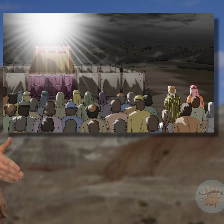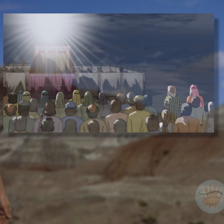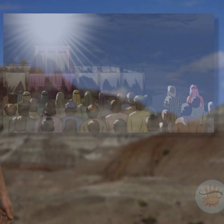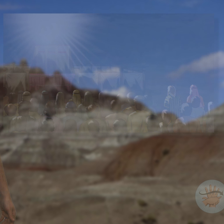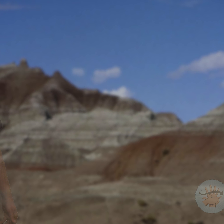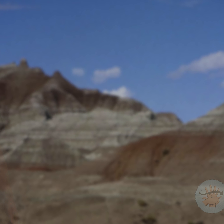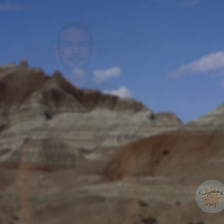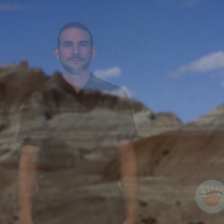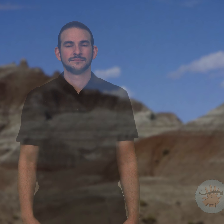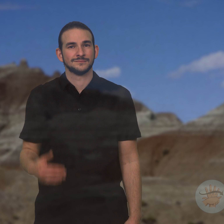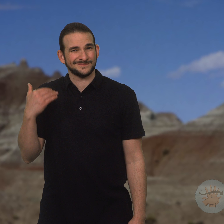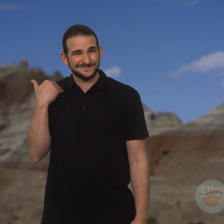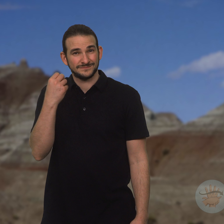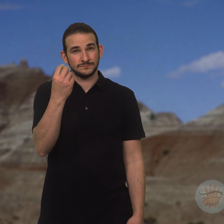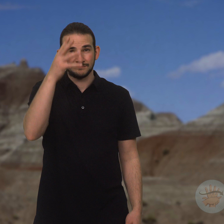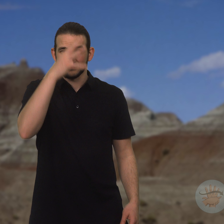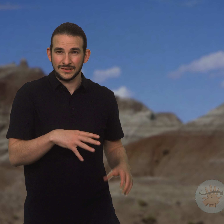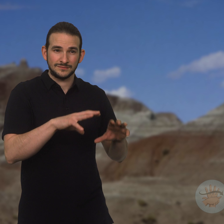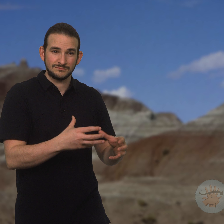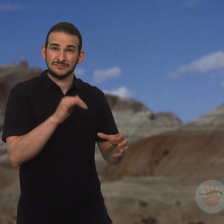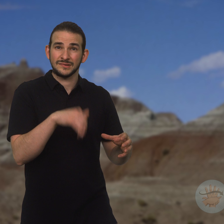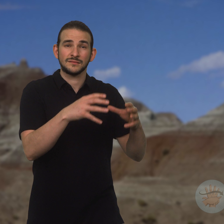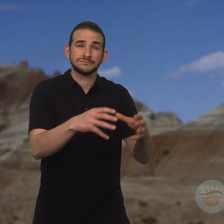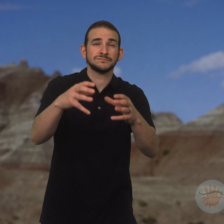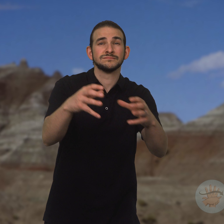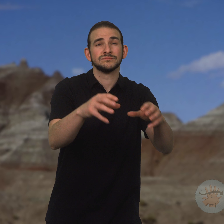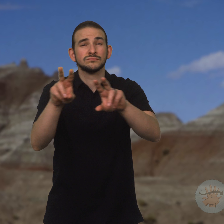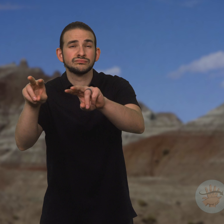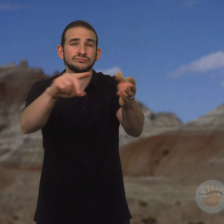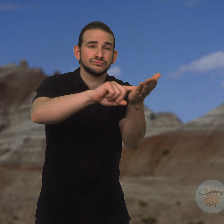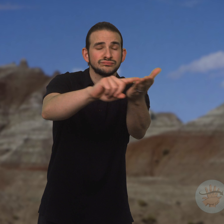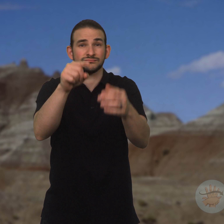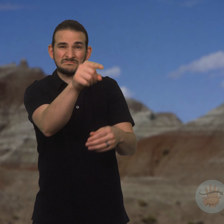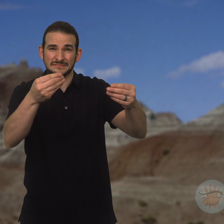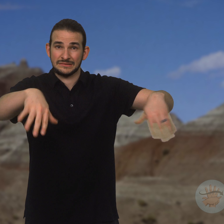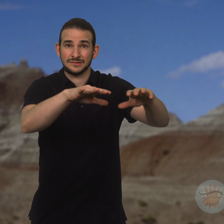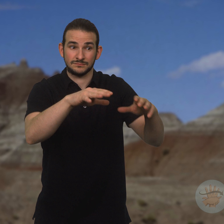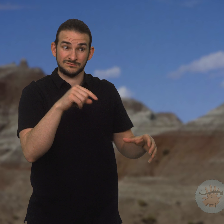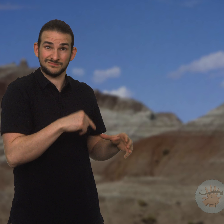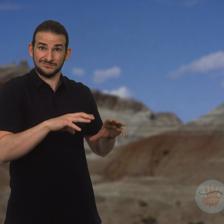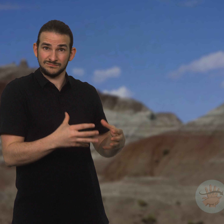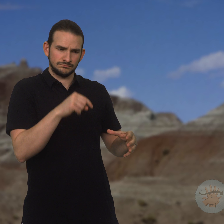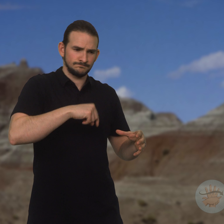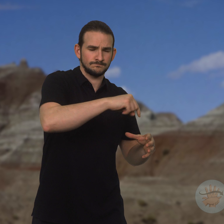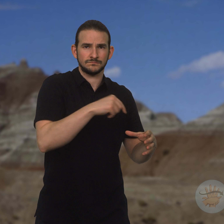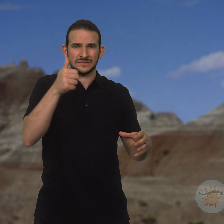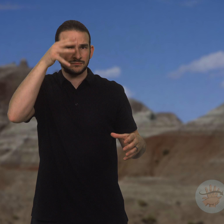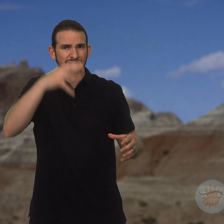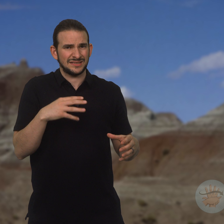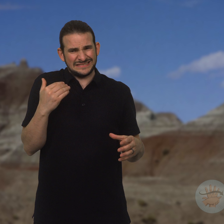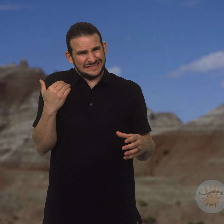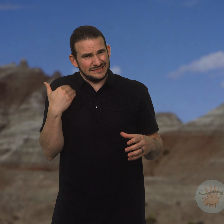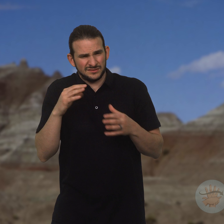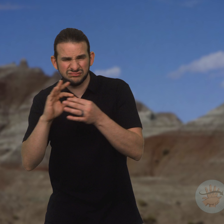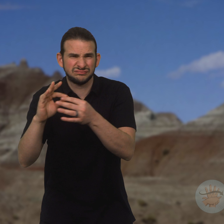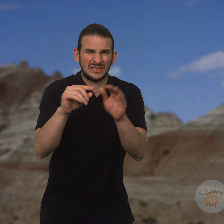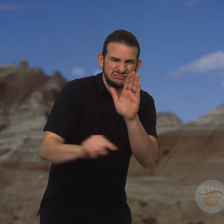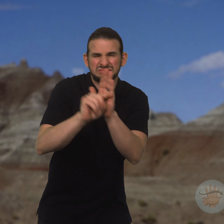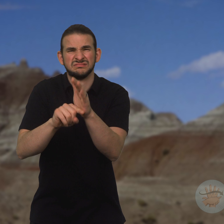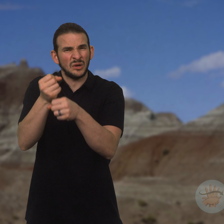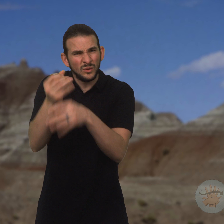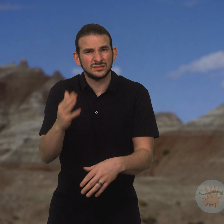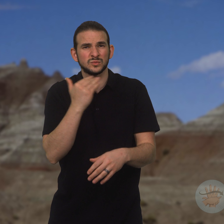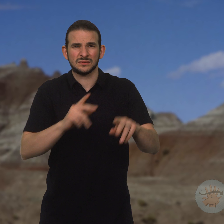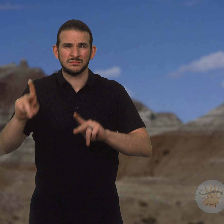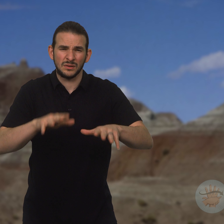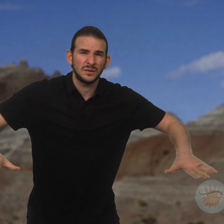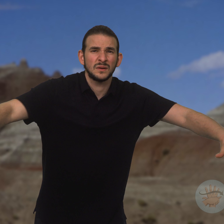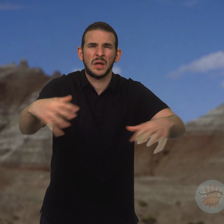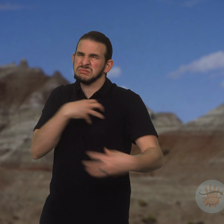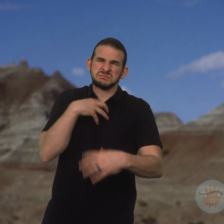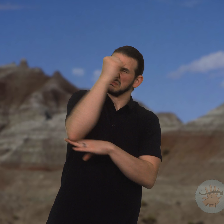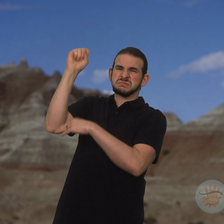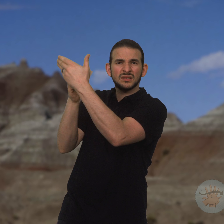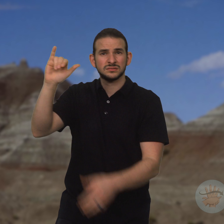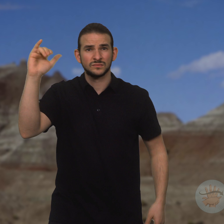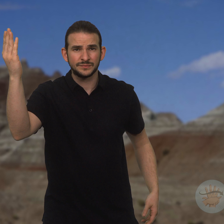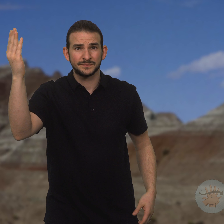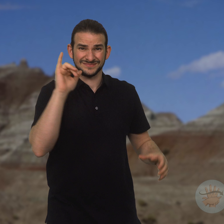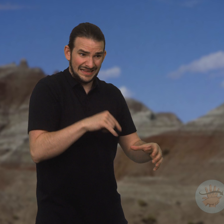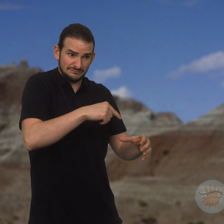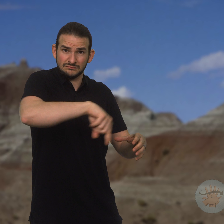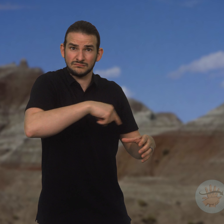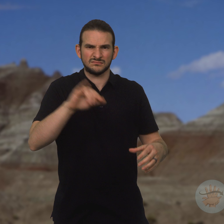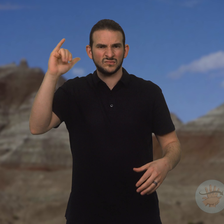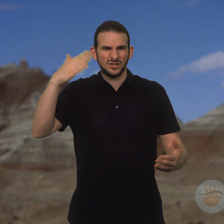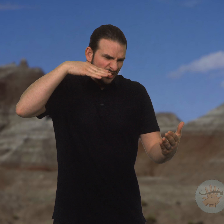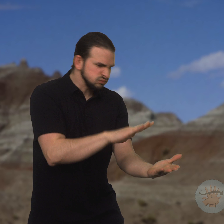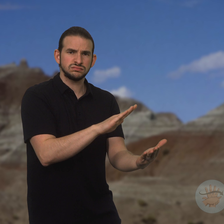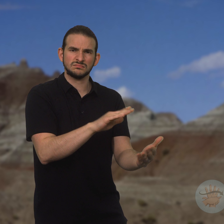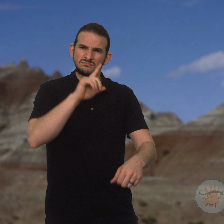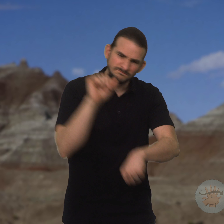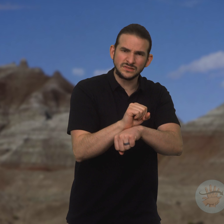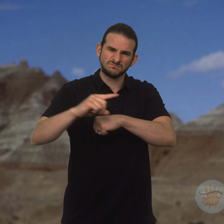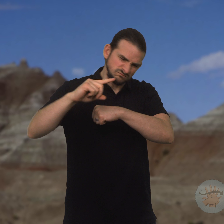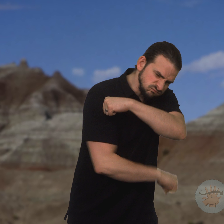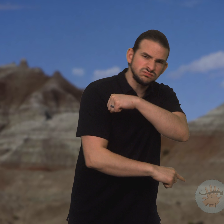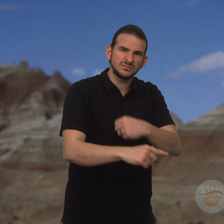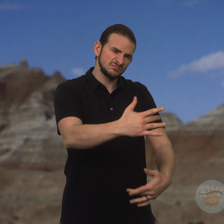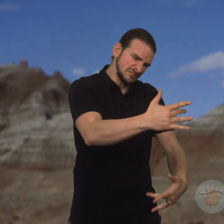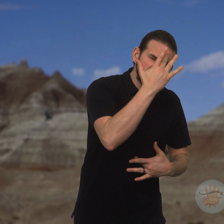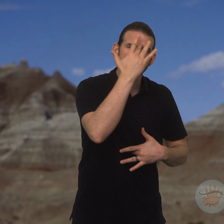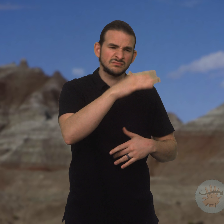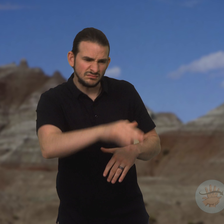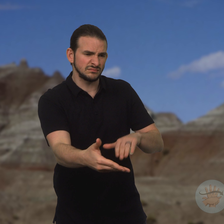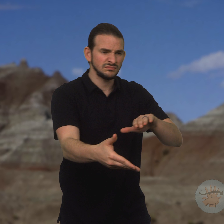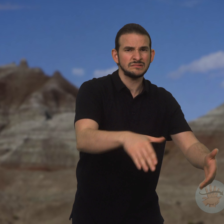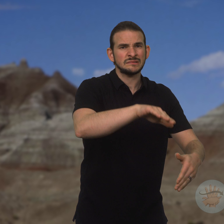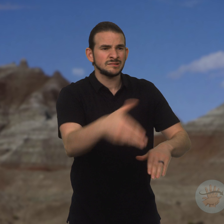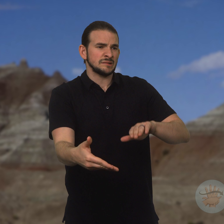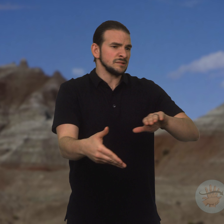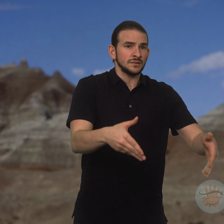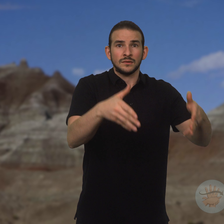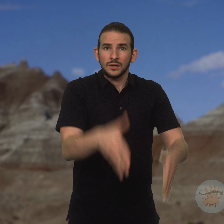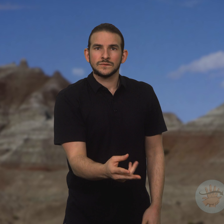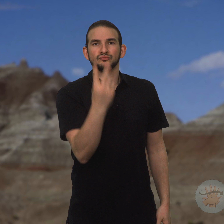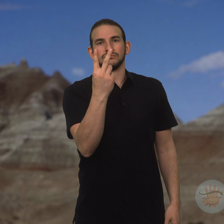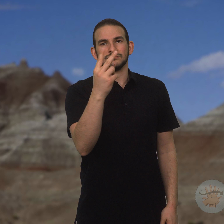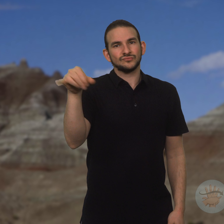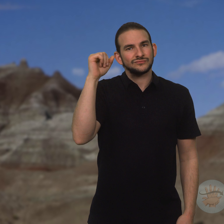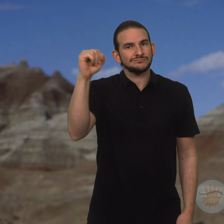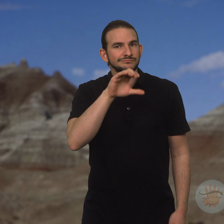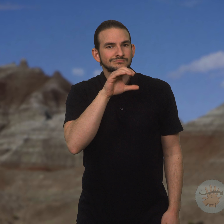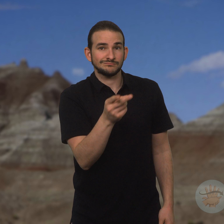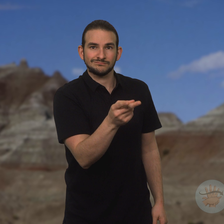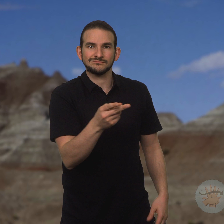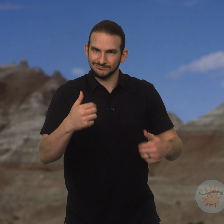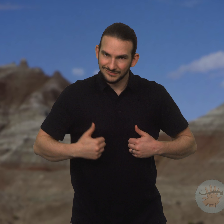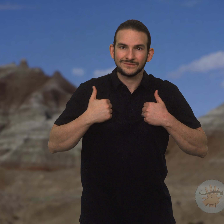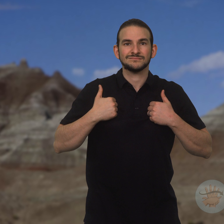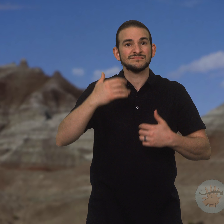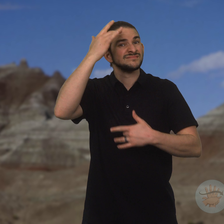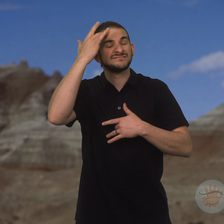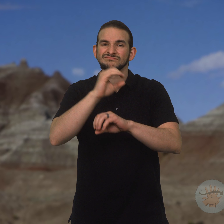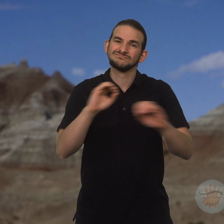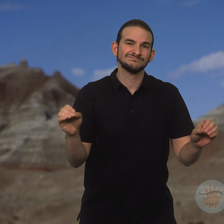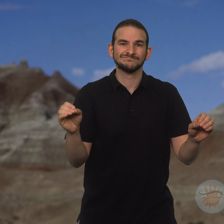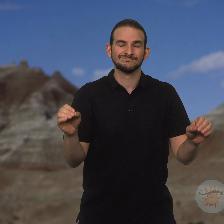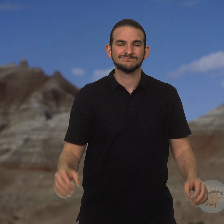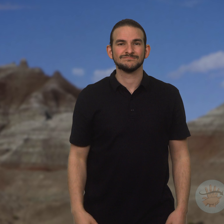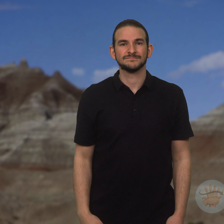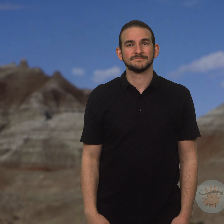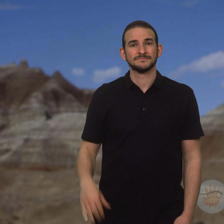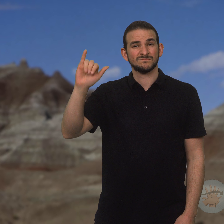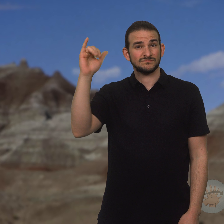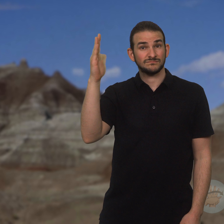So the men Moses had sent to spy out the land, who had returned and made the whole congregation grumble against him by bringing out a bad report about the land— those men who had brought out the bad report about the land—were struck down by a plague before the LORD.